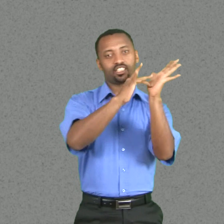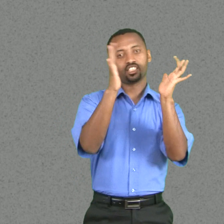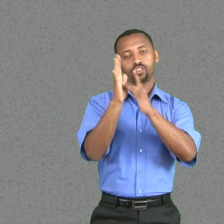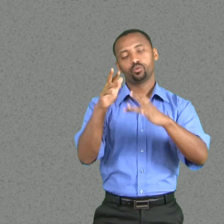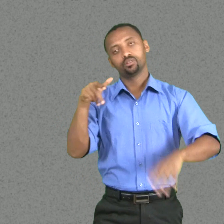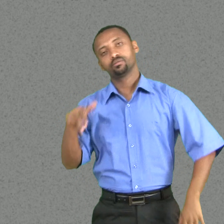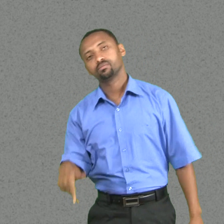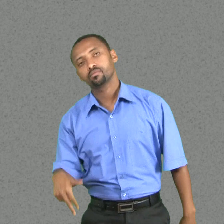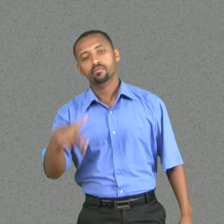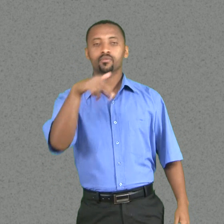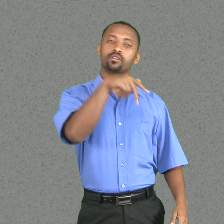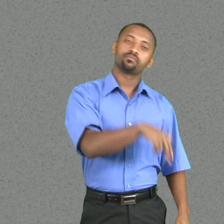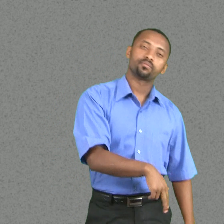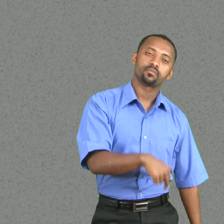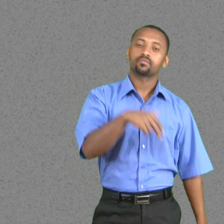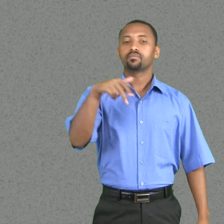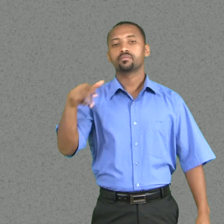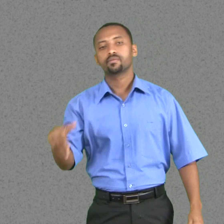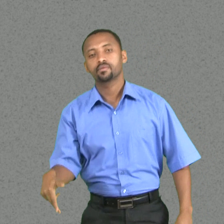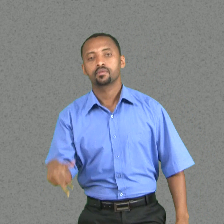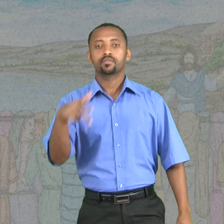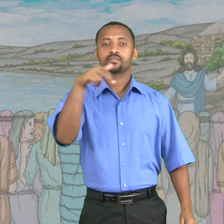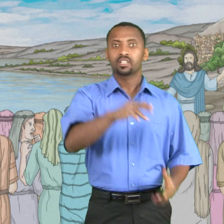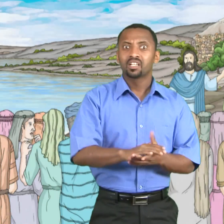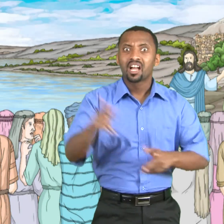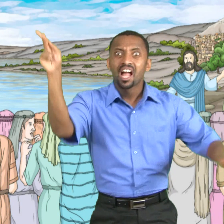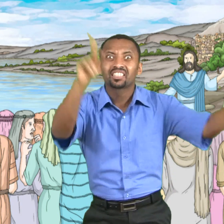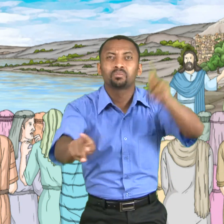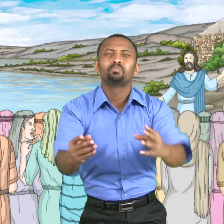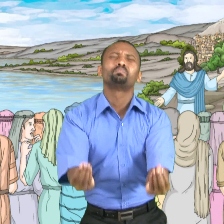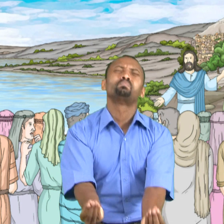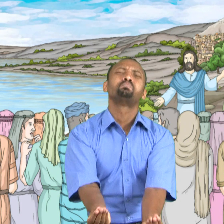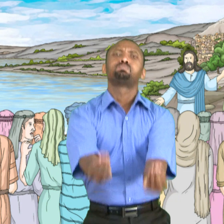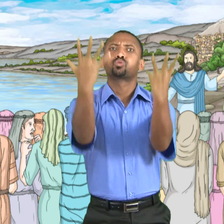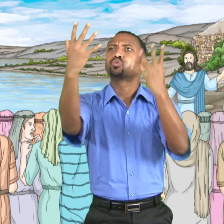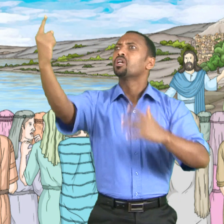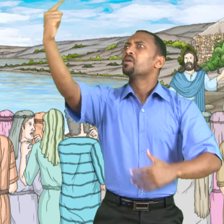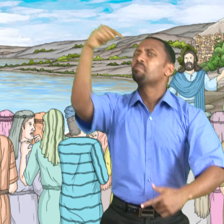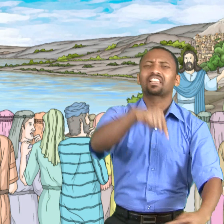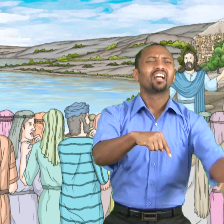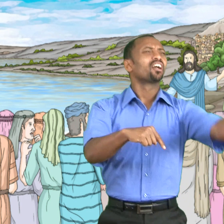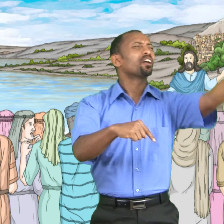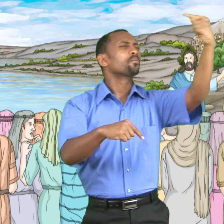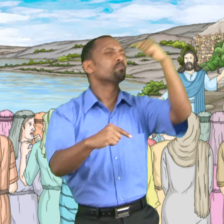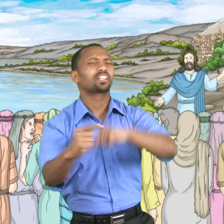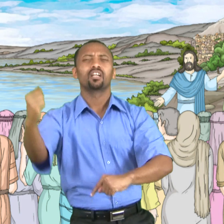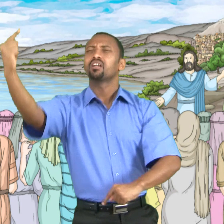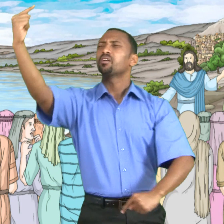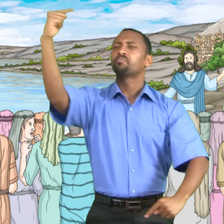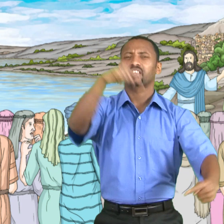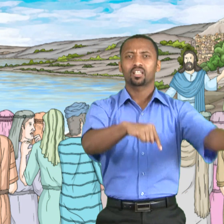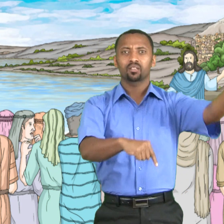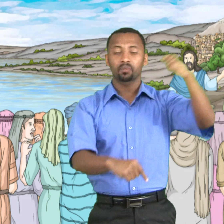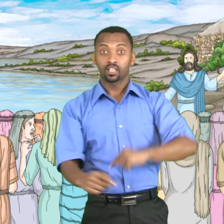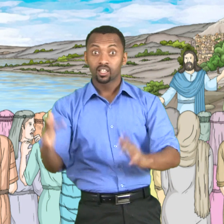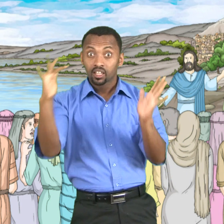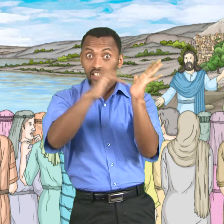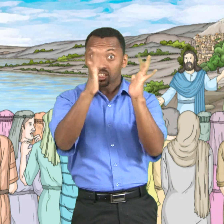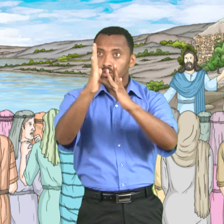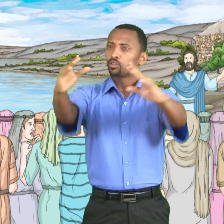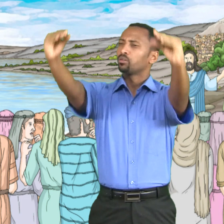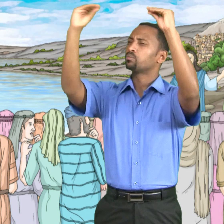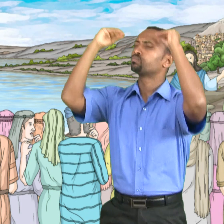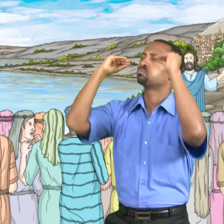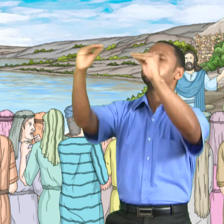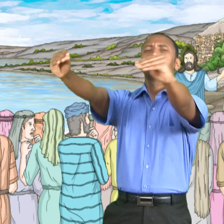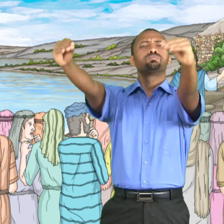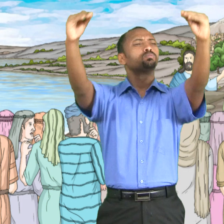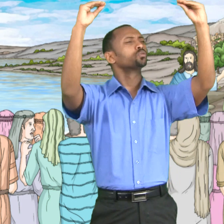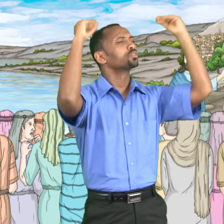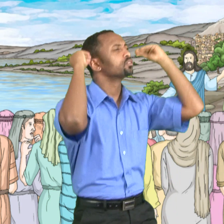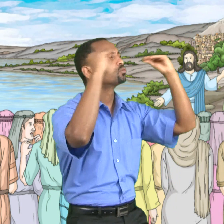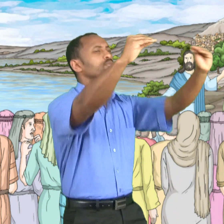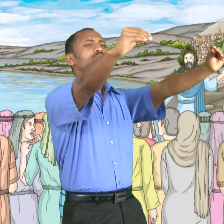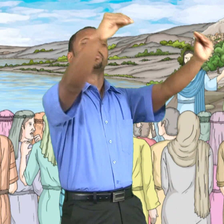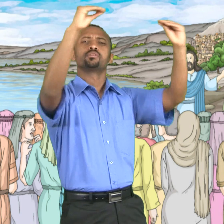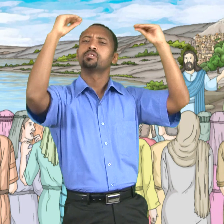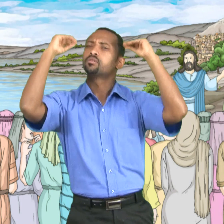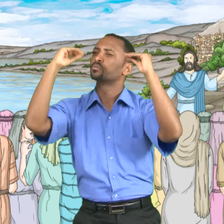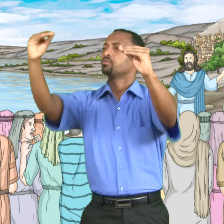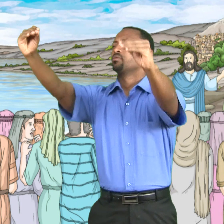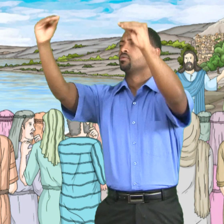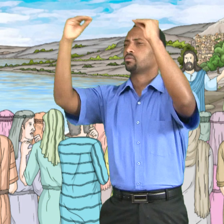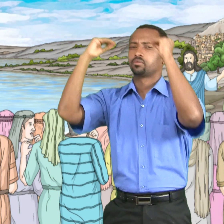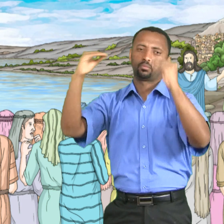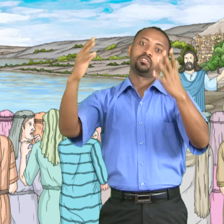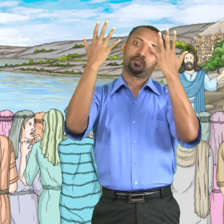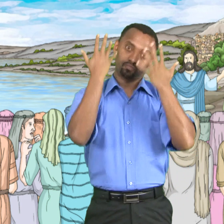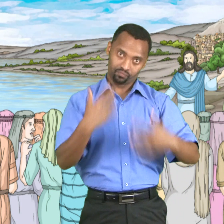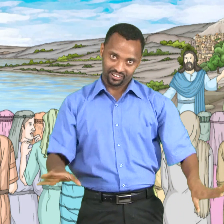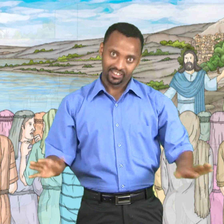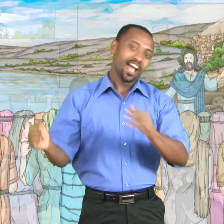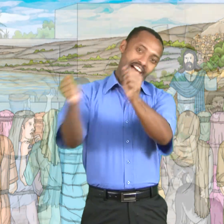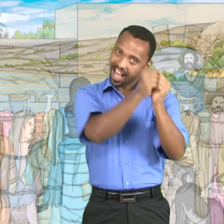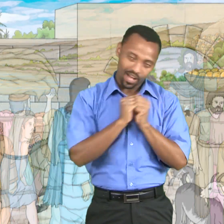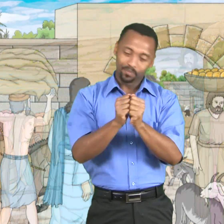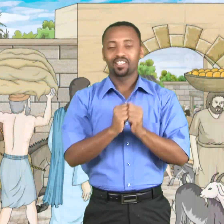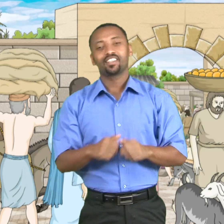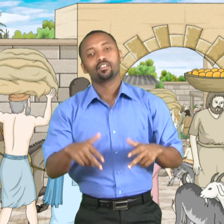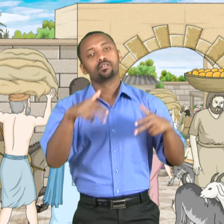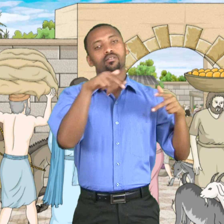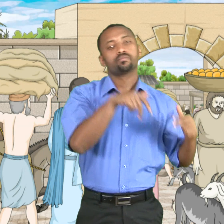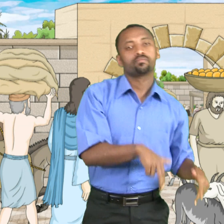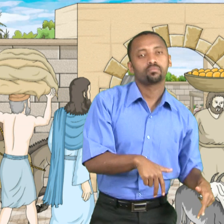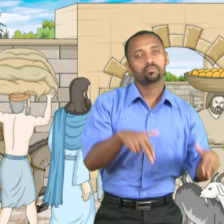Once again Jesus went out beside the sea. All the people came to Him, and He taught them there.